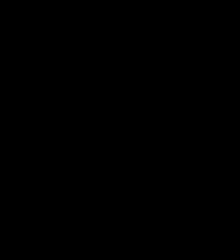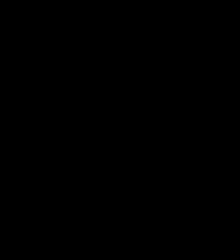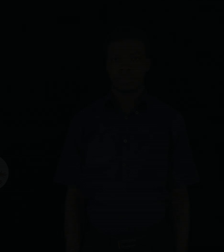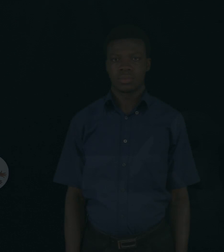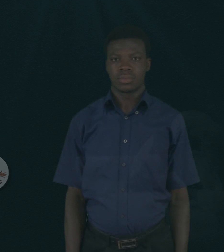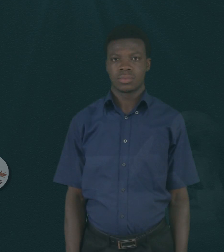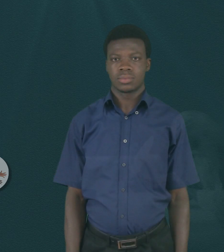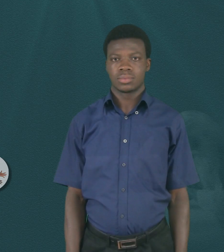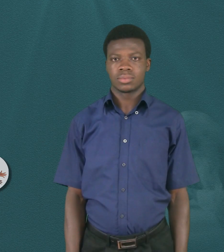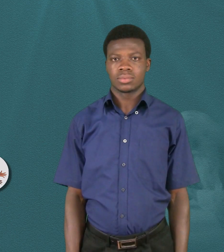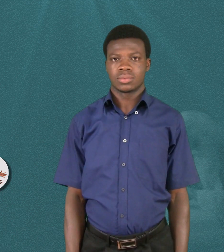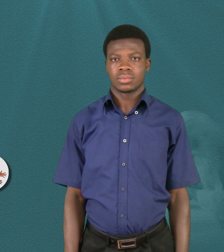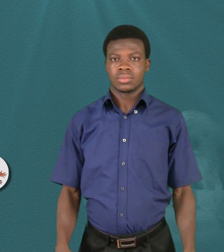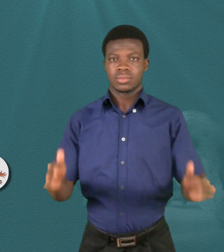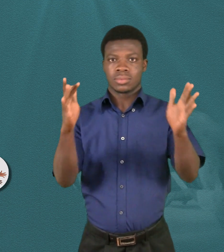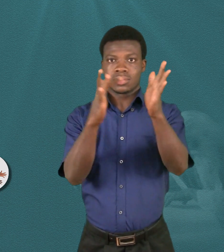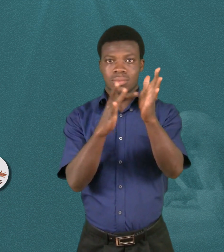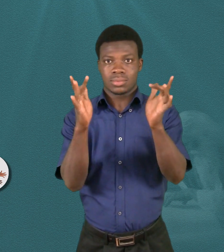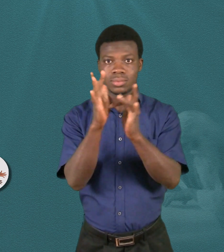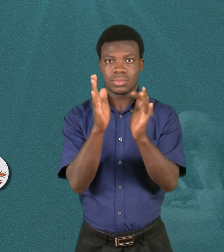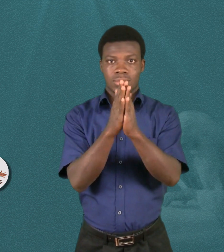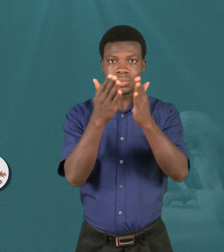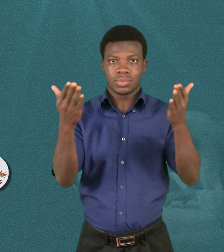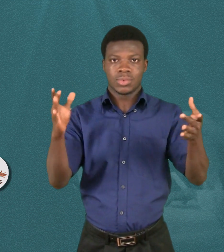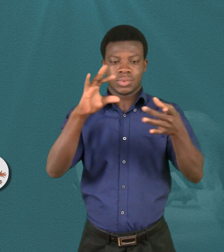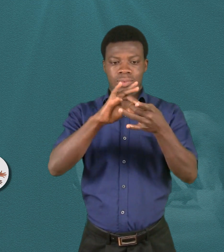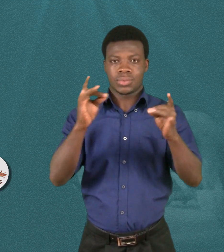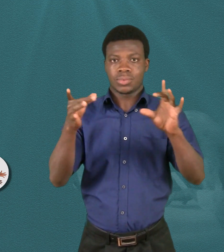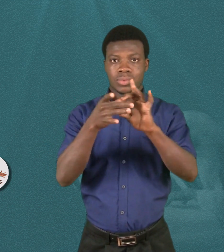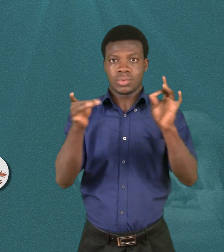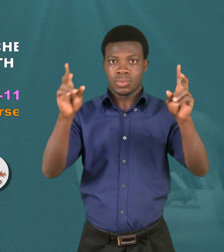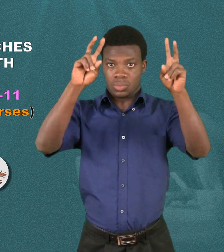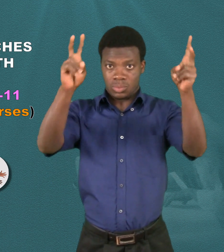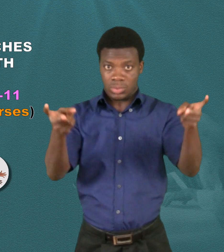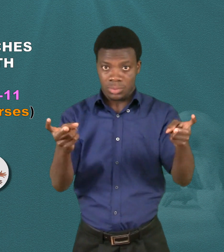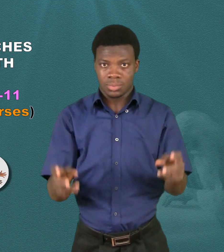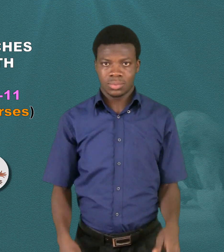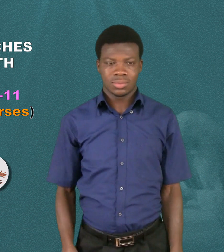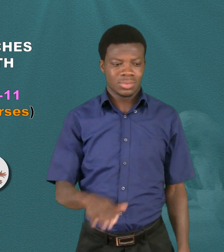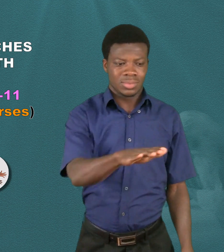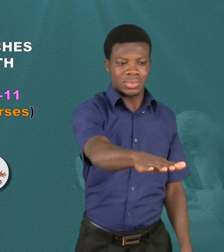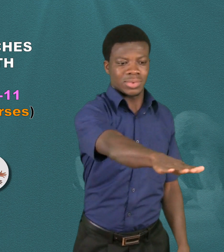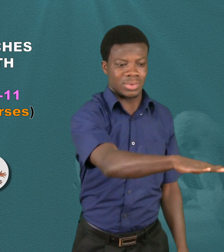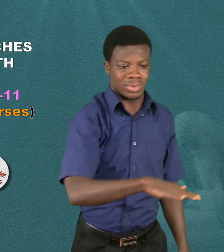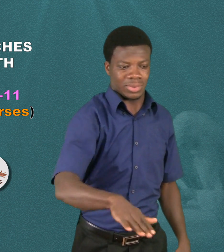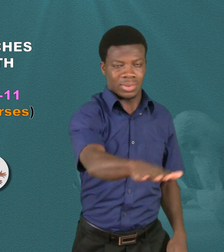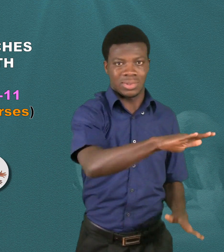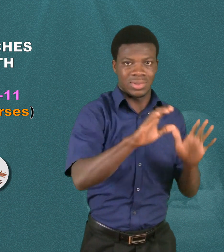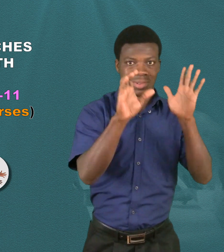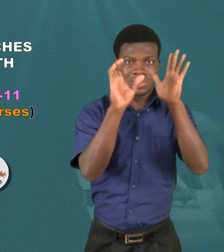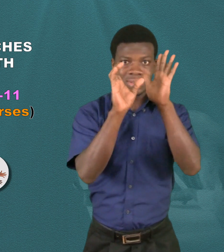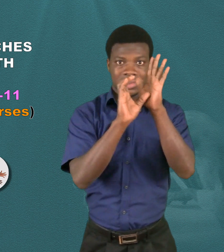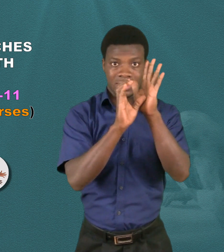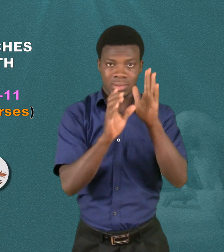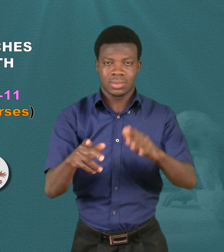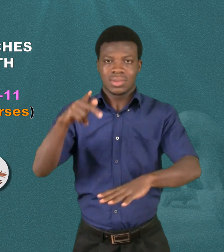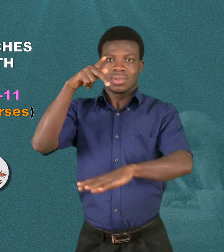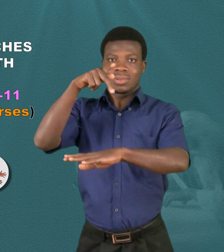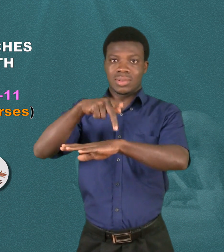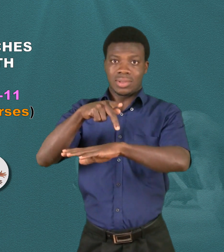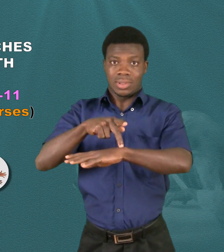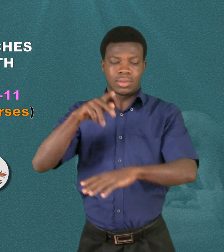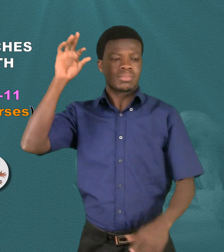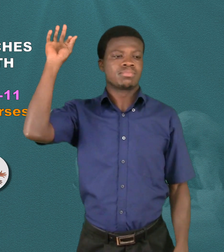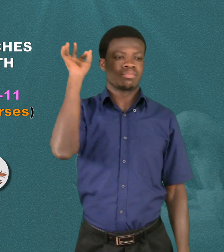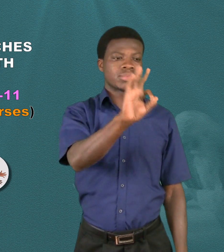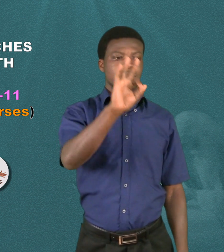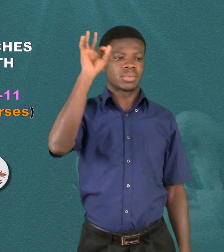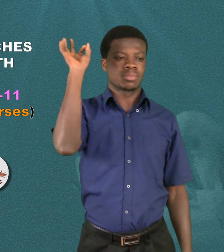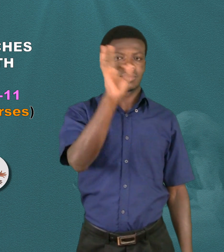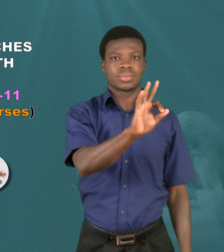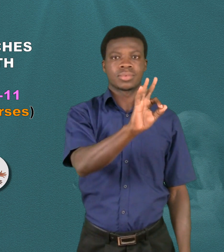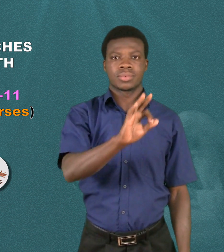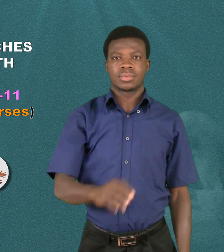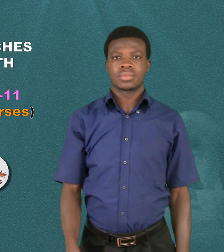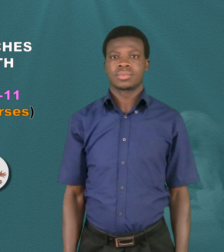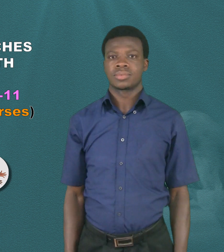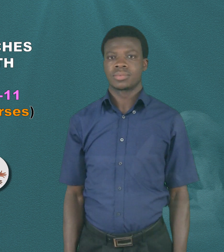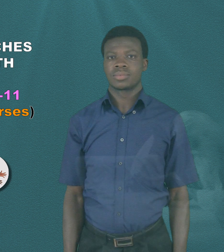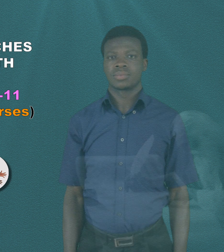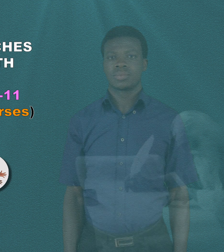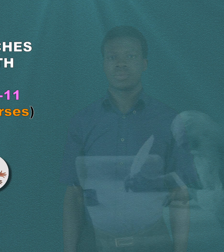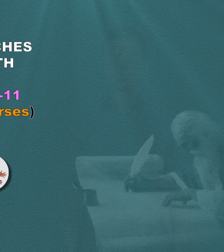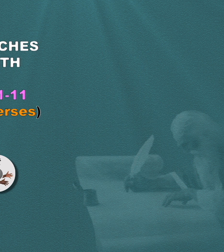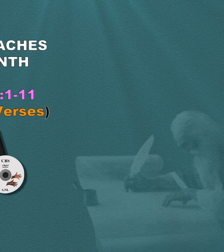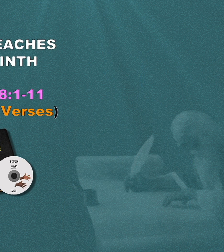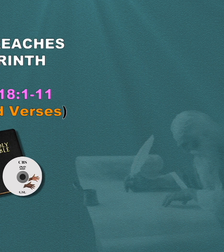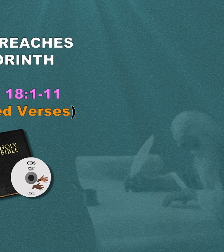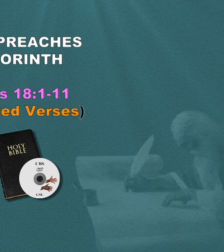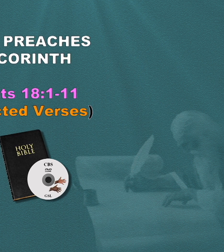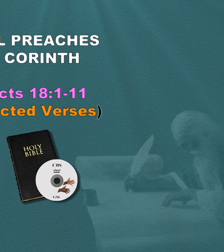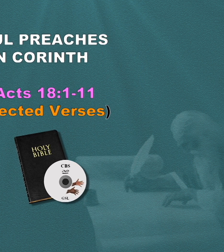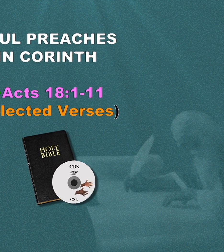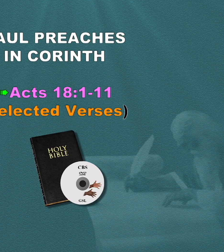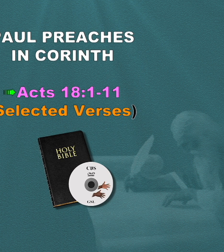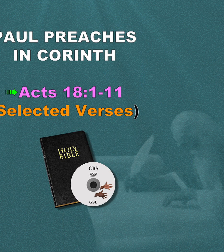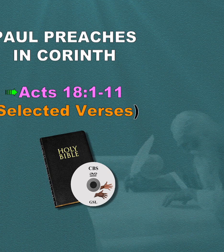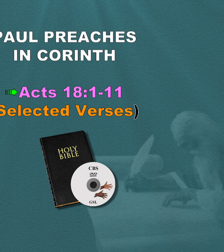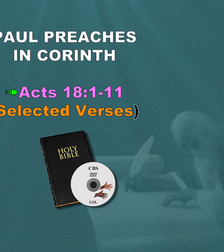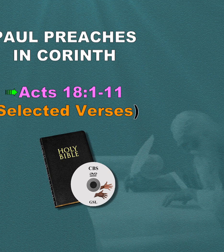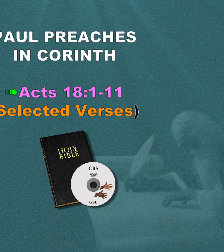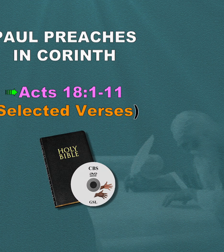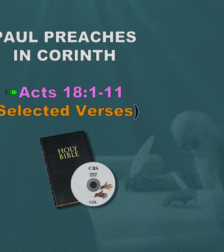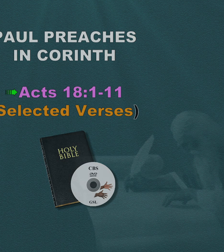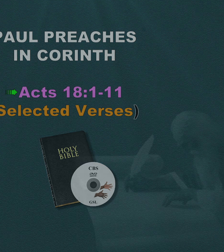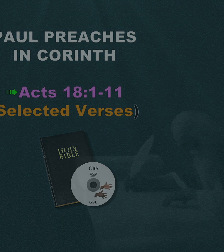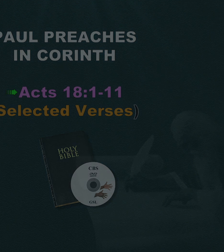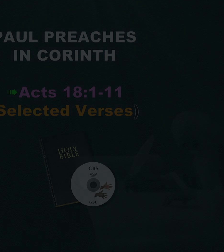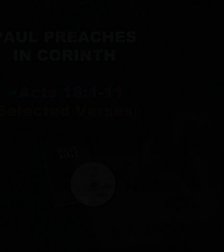Paul preaches in Corinth